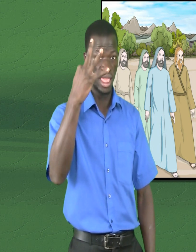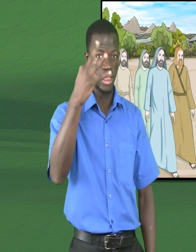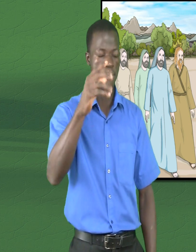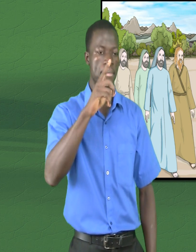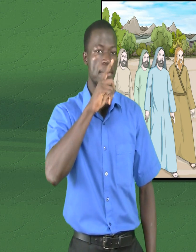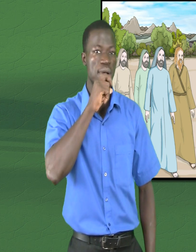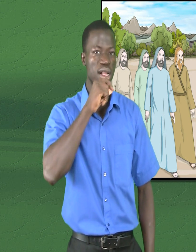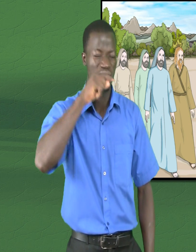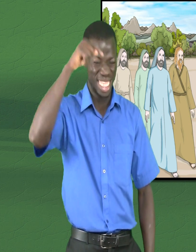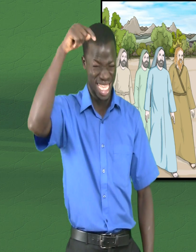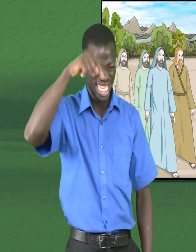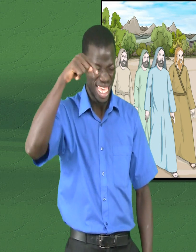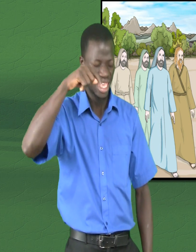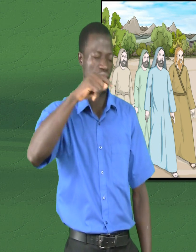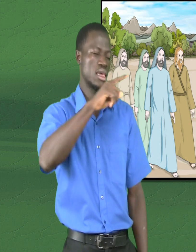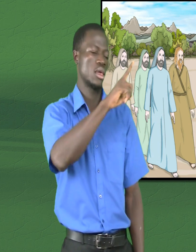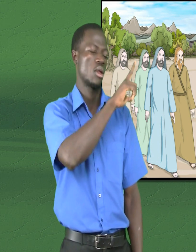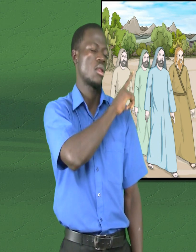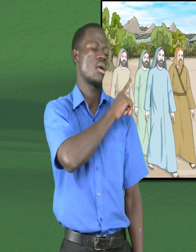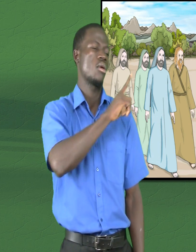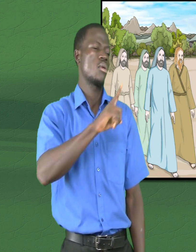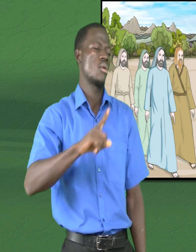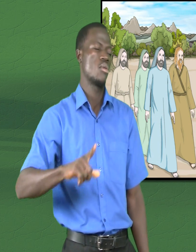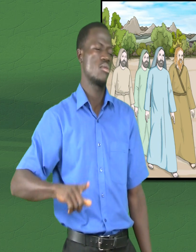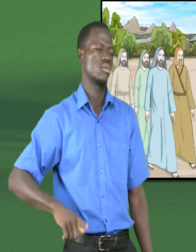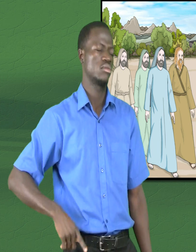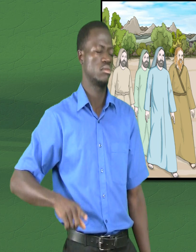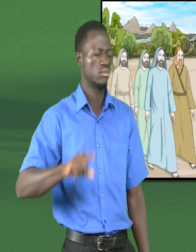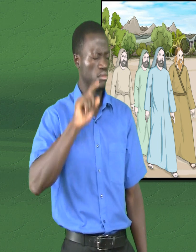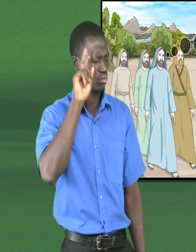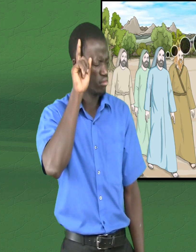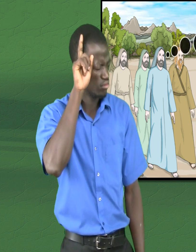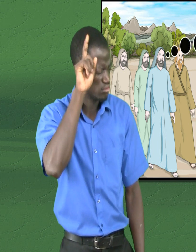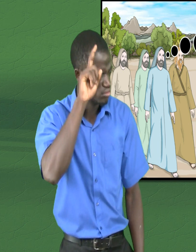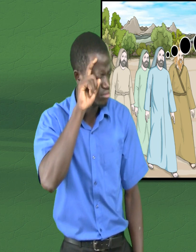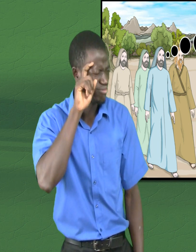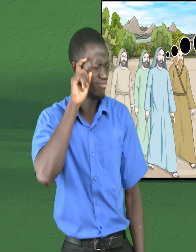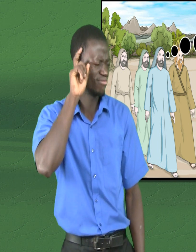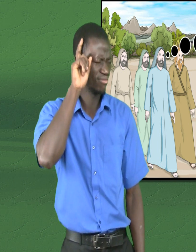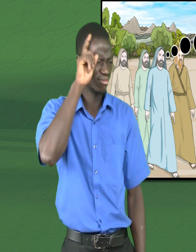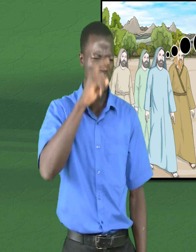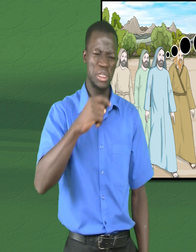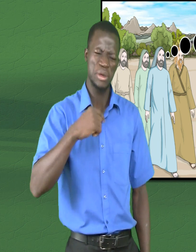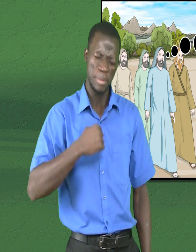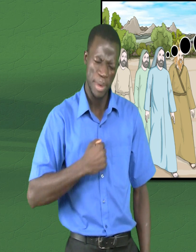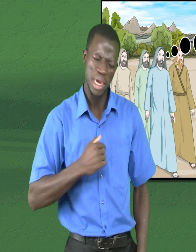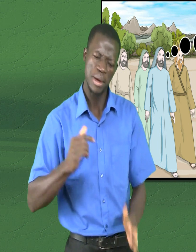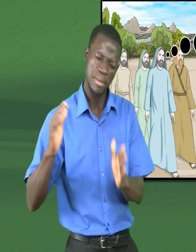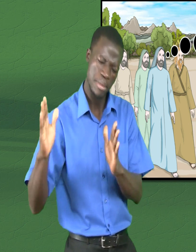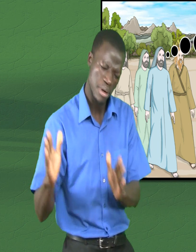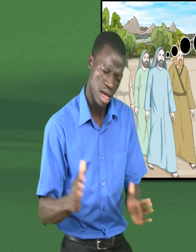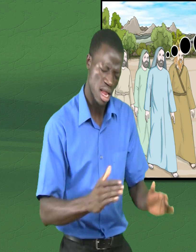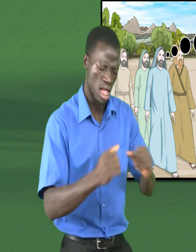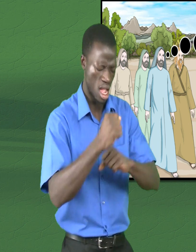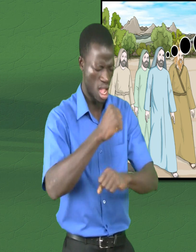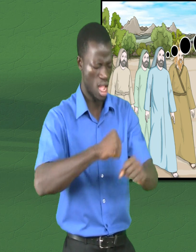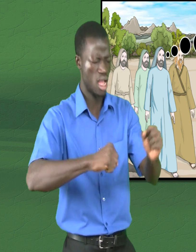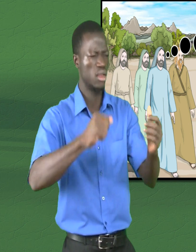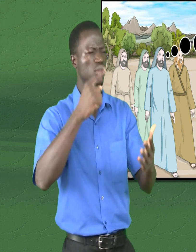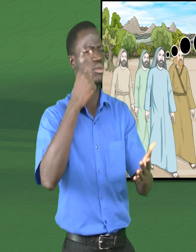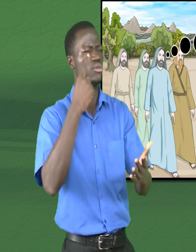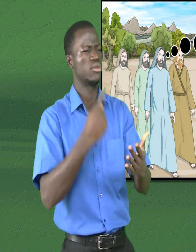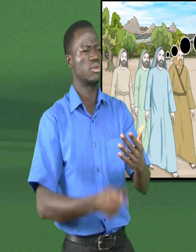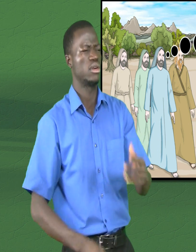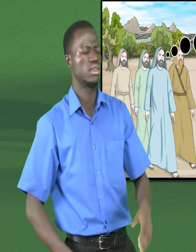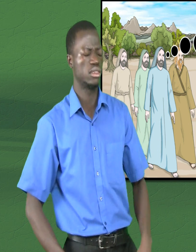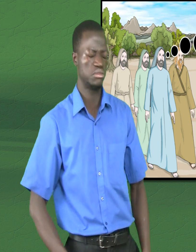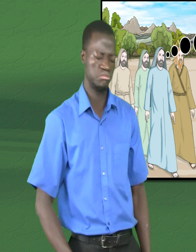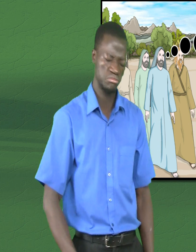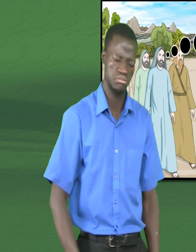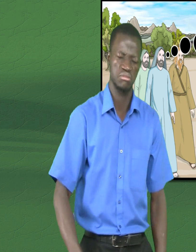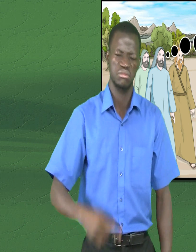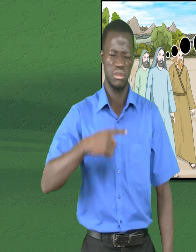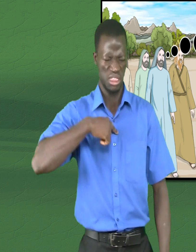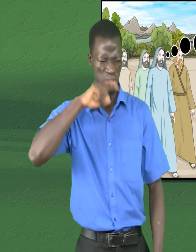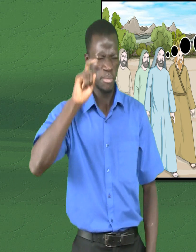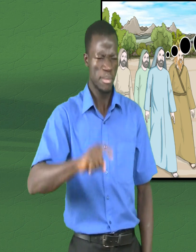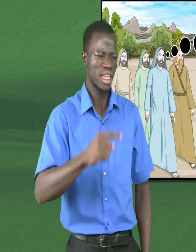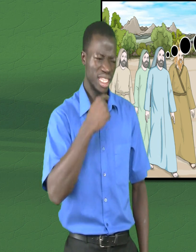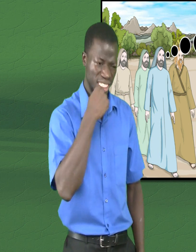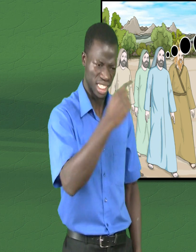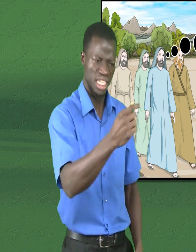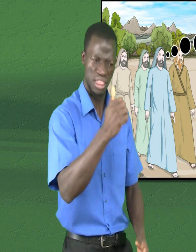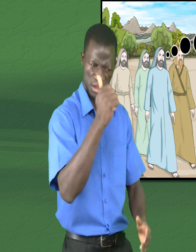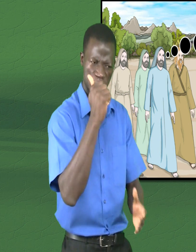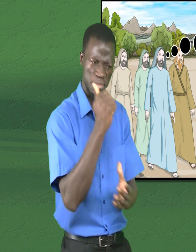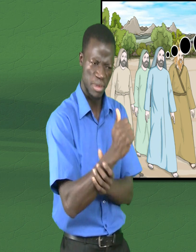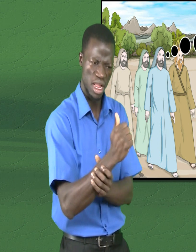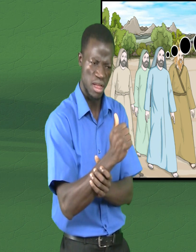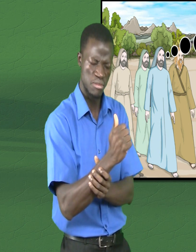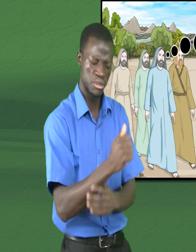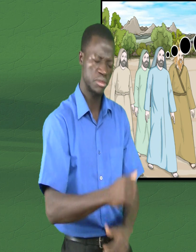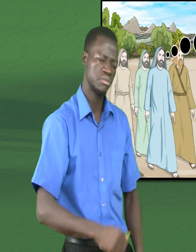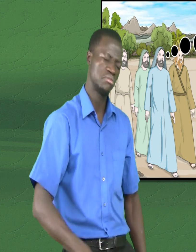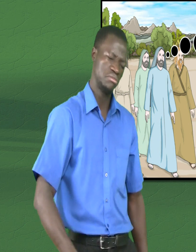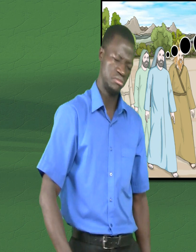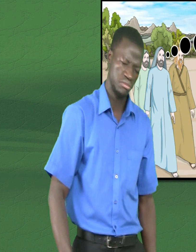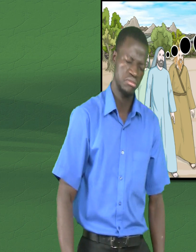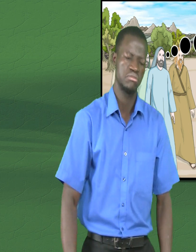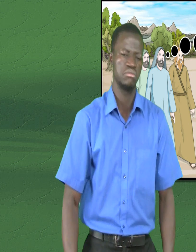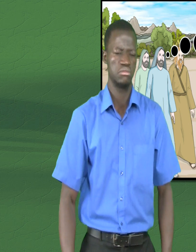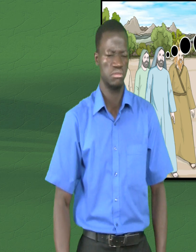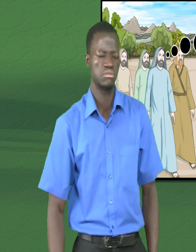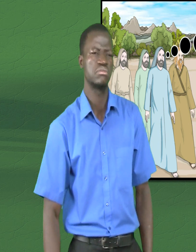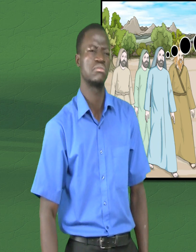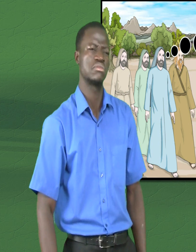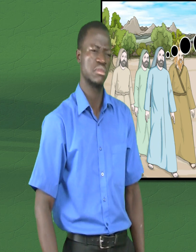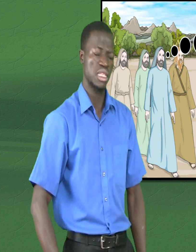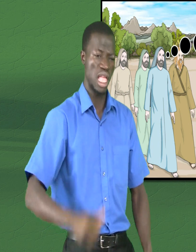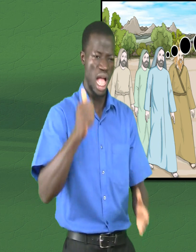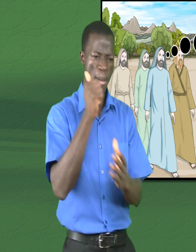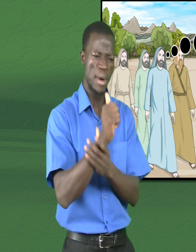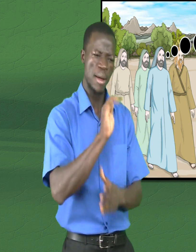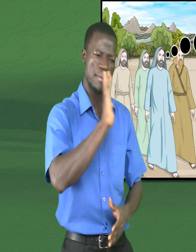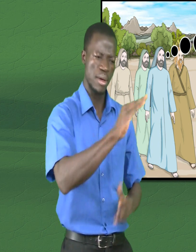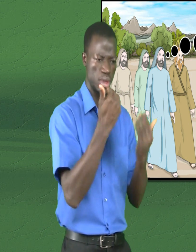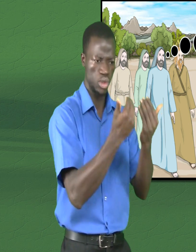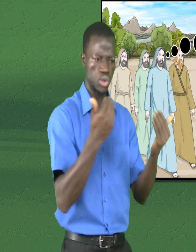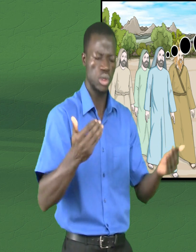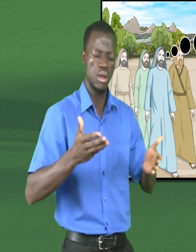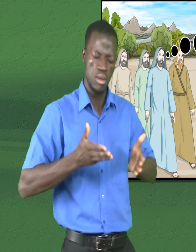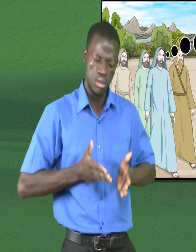And the LORD said, “Shall I hide from Abraham what I am about to do?